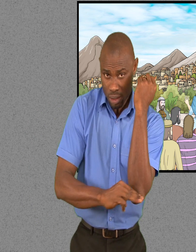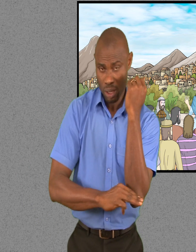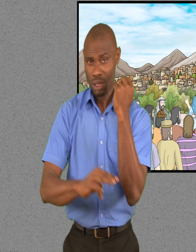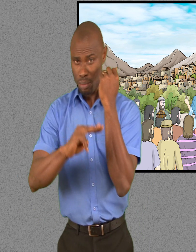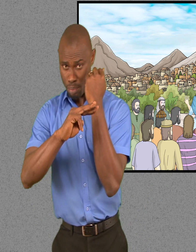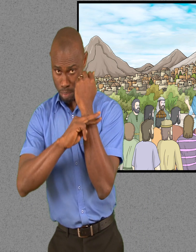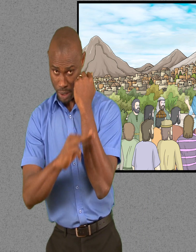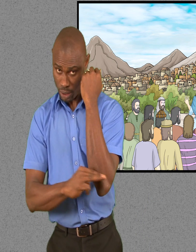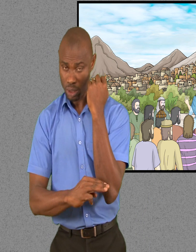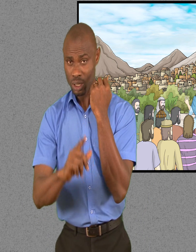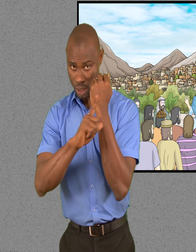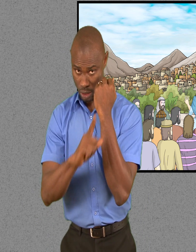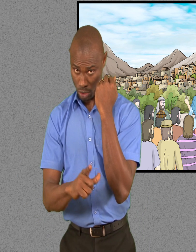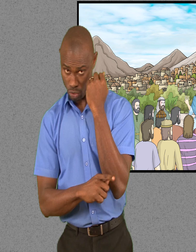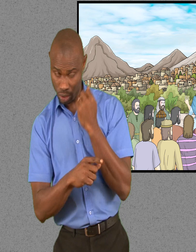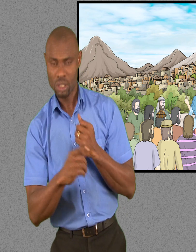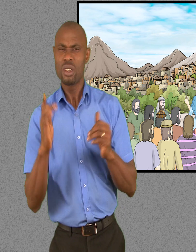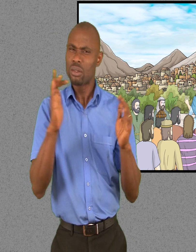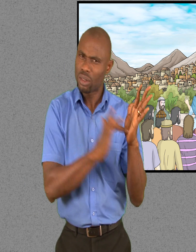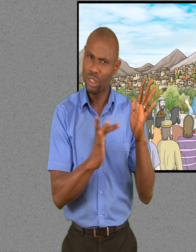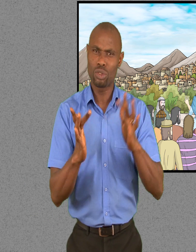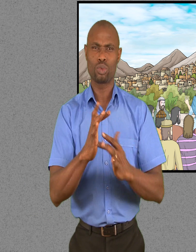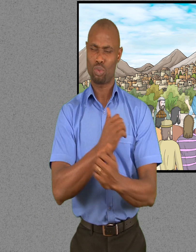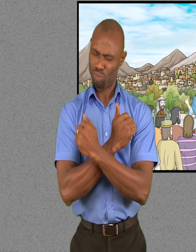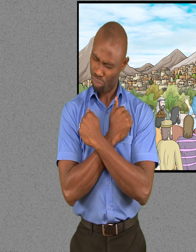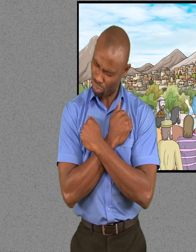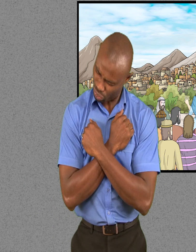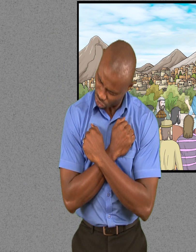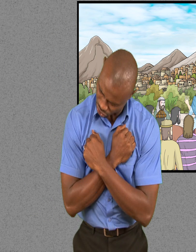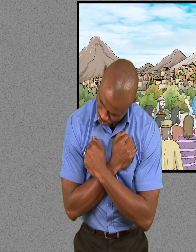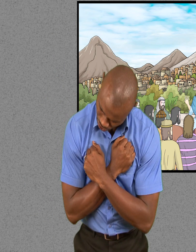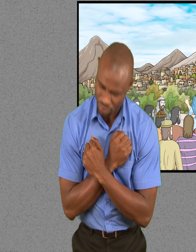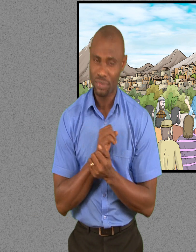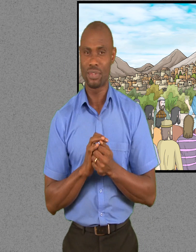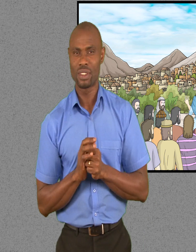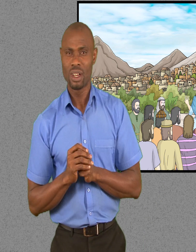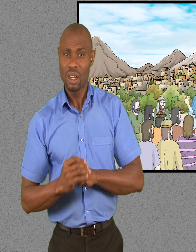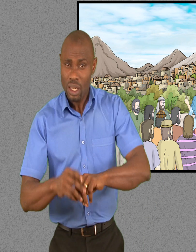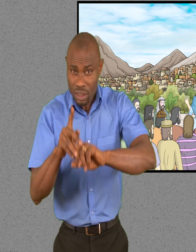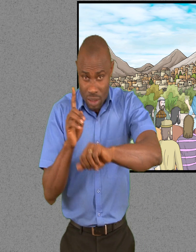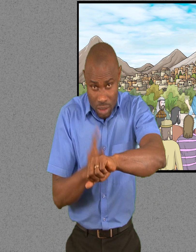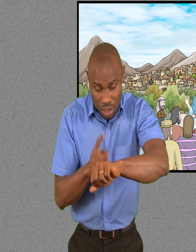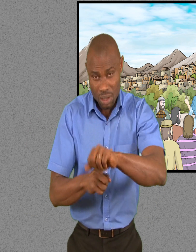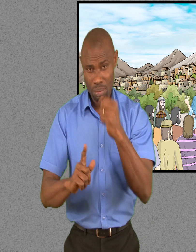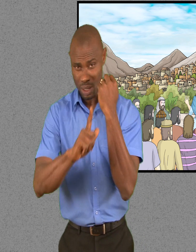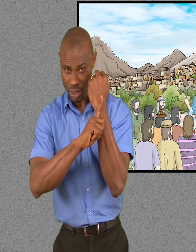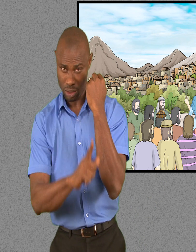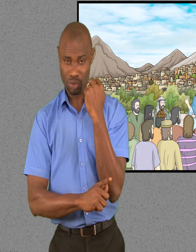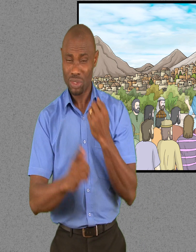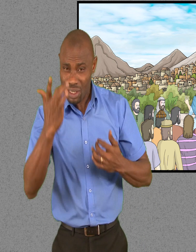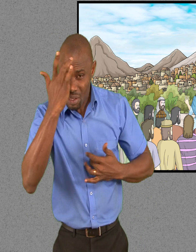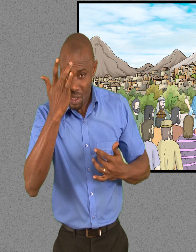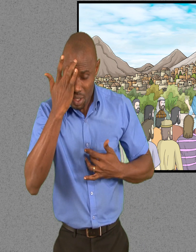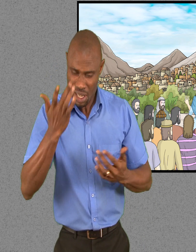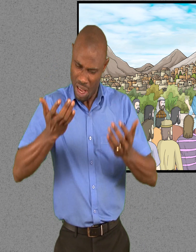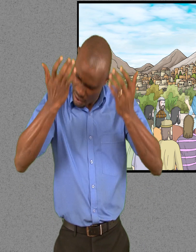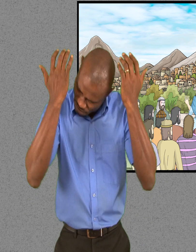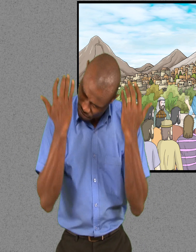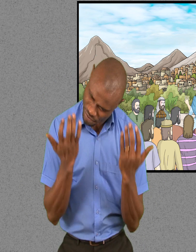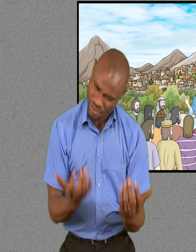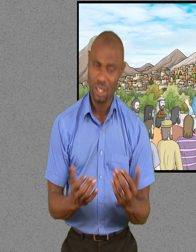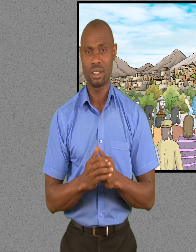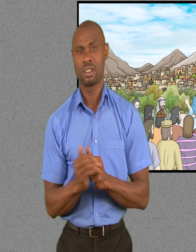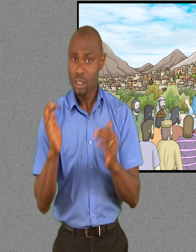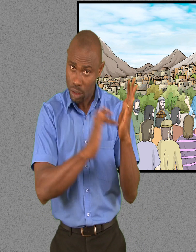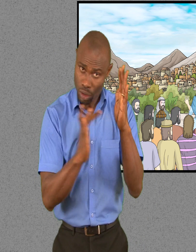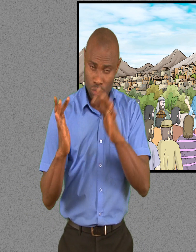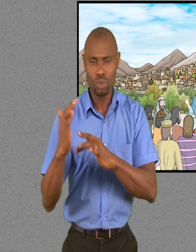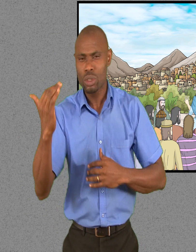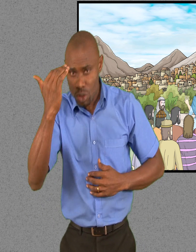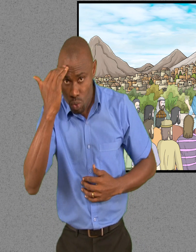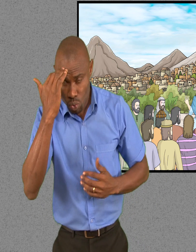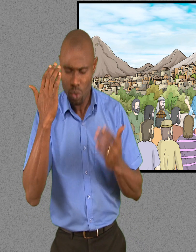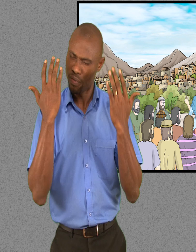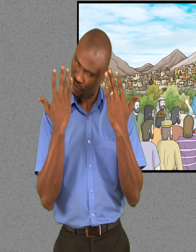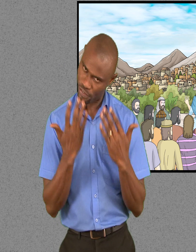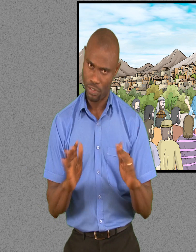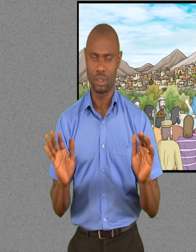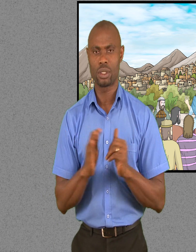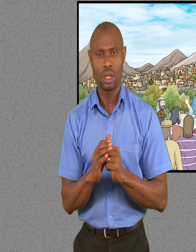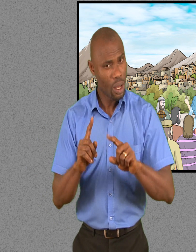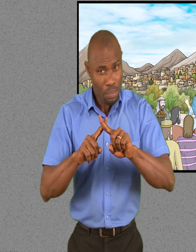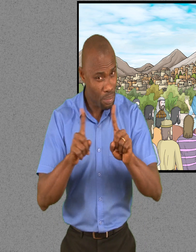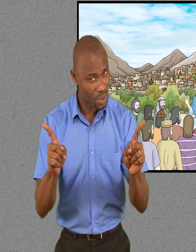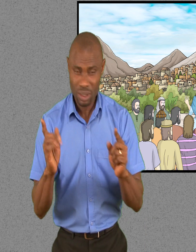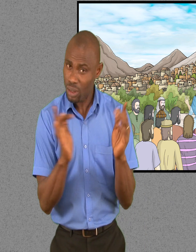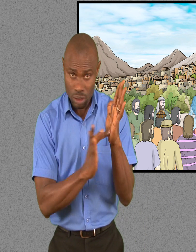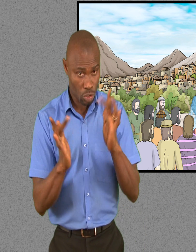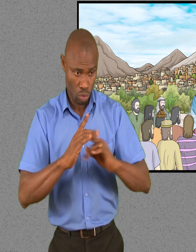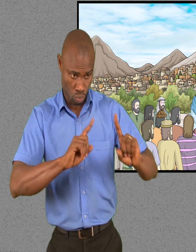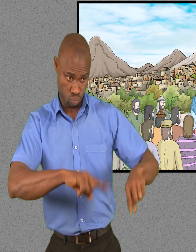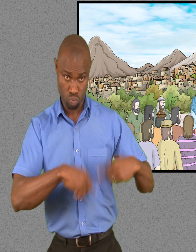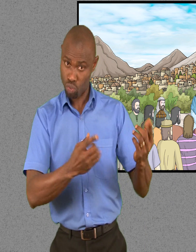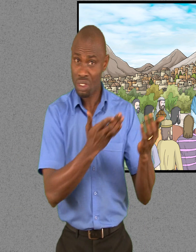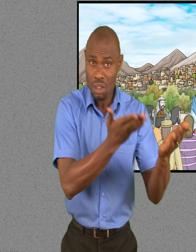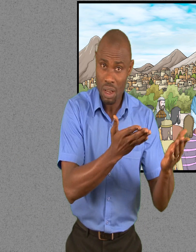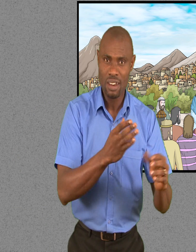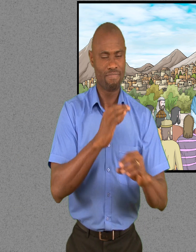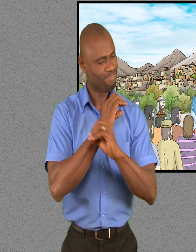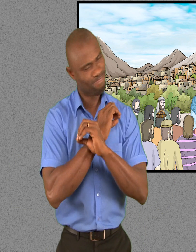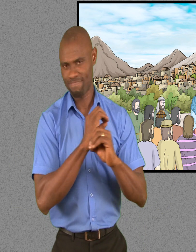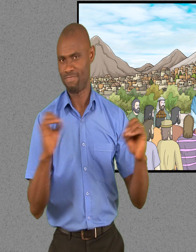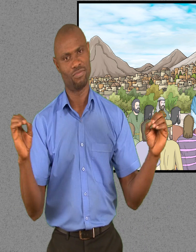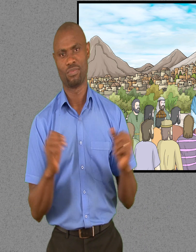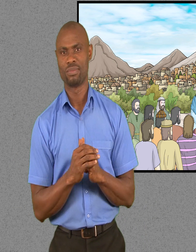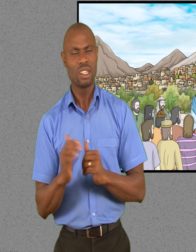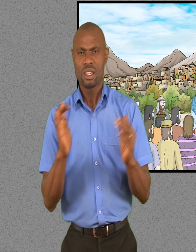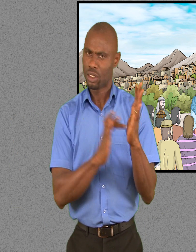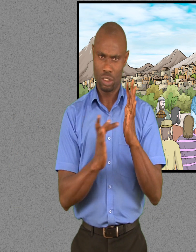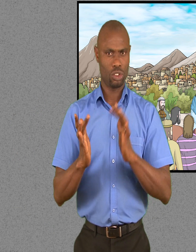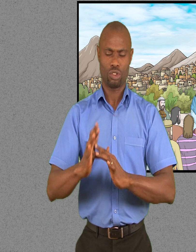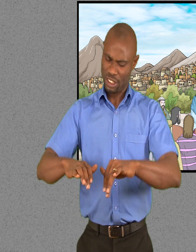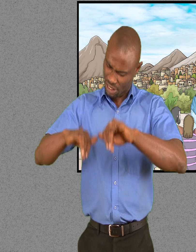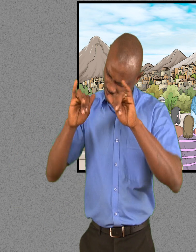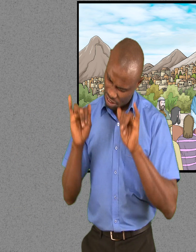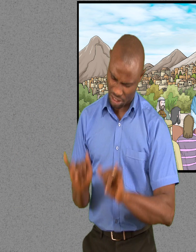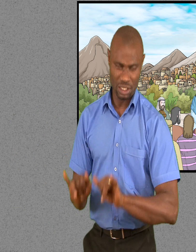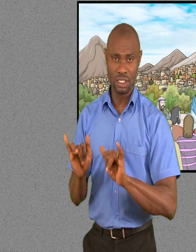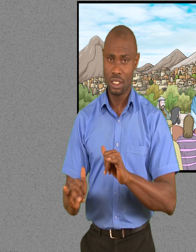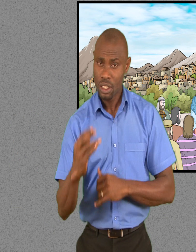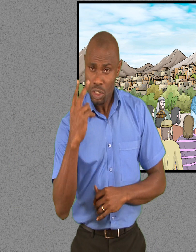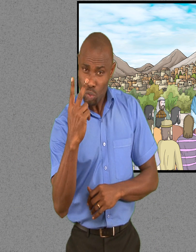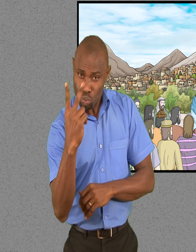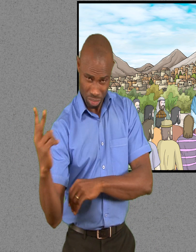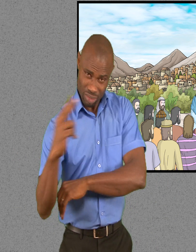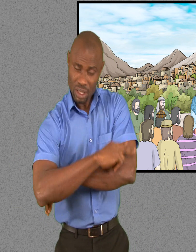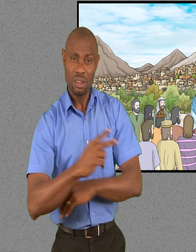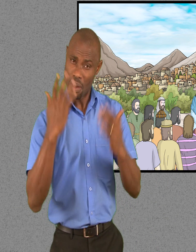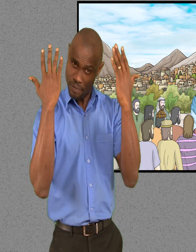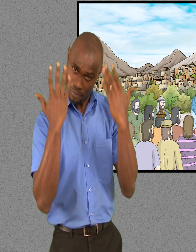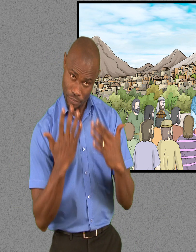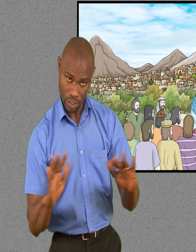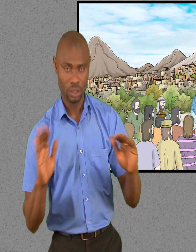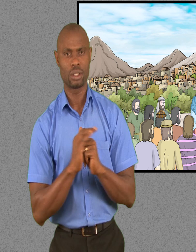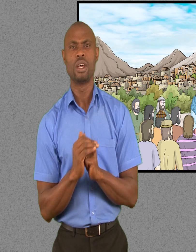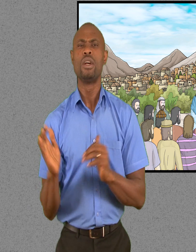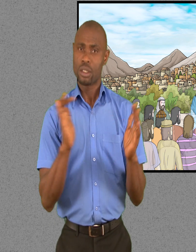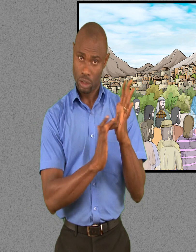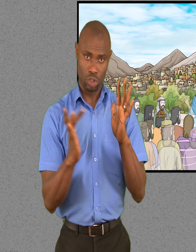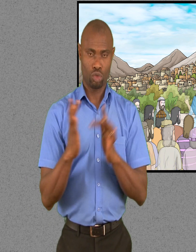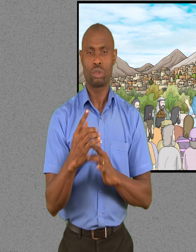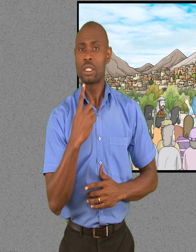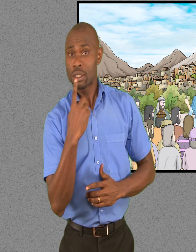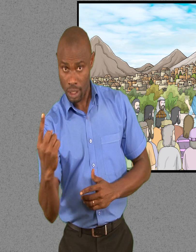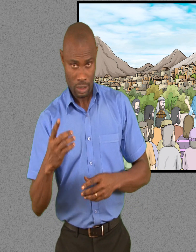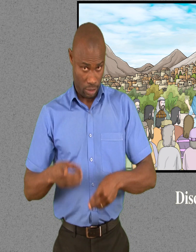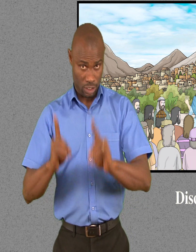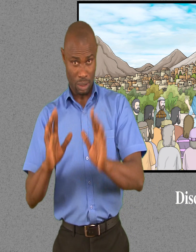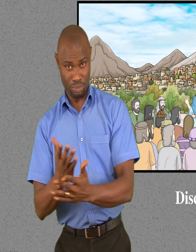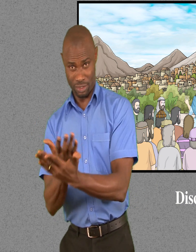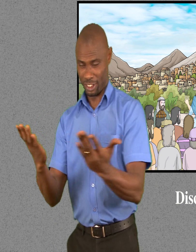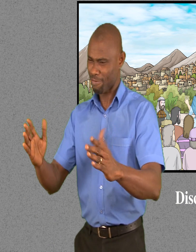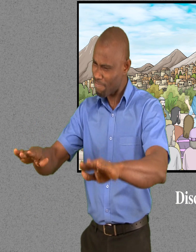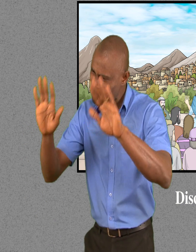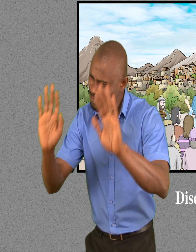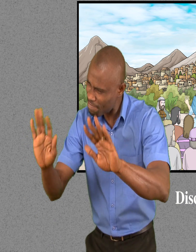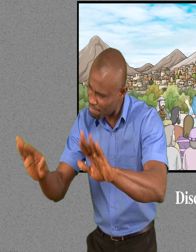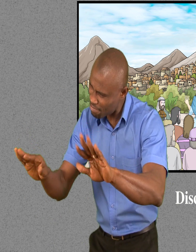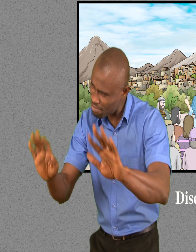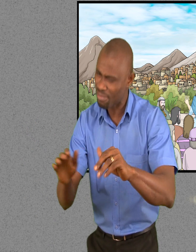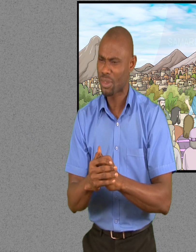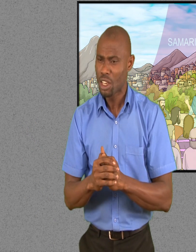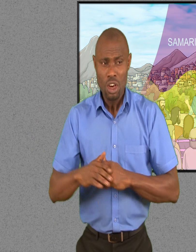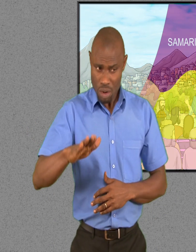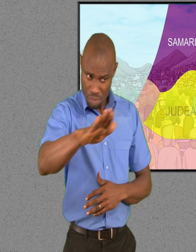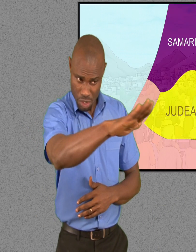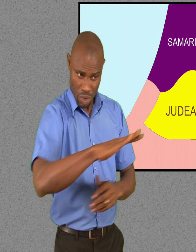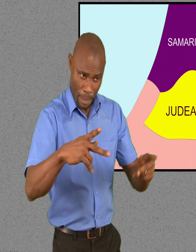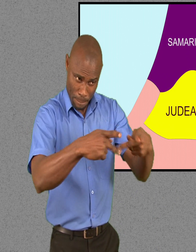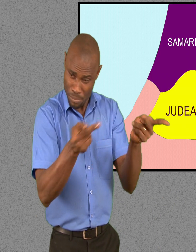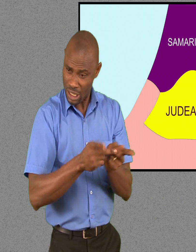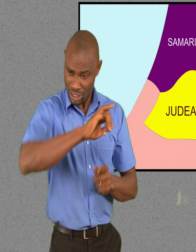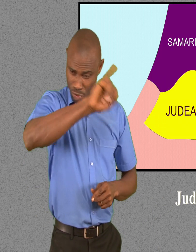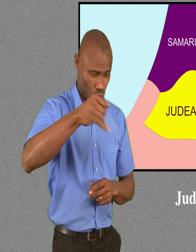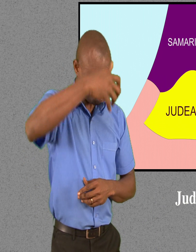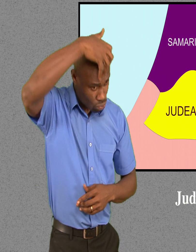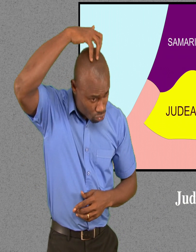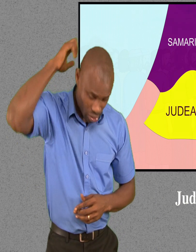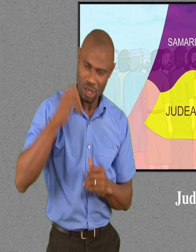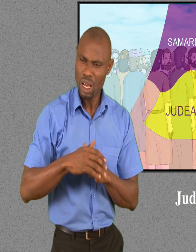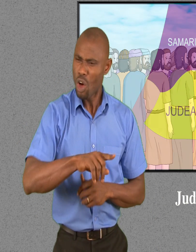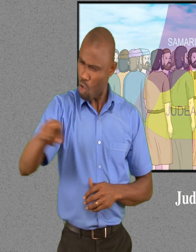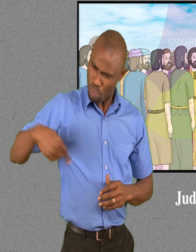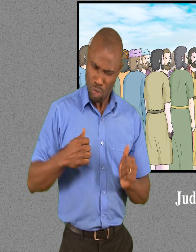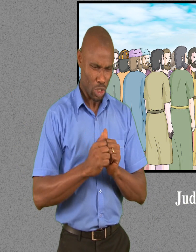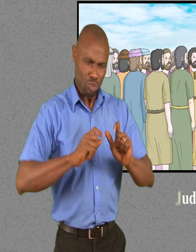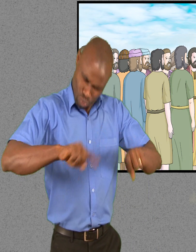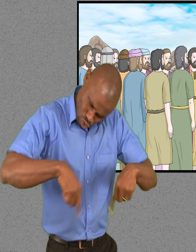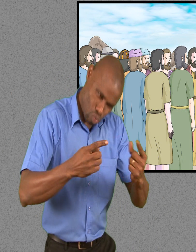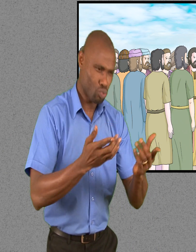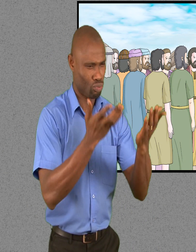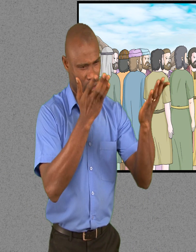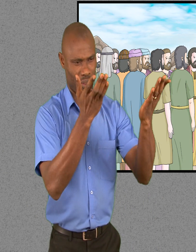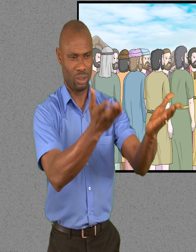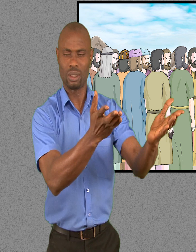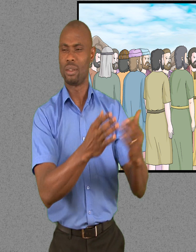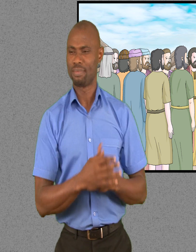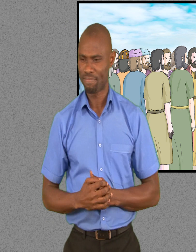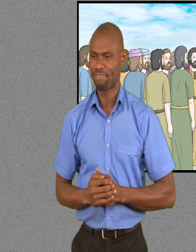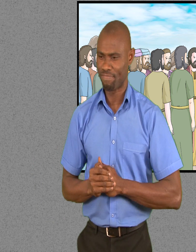So on hearing that Lazarus was sick, He stayed where He was for two days, and then He said to the disciples, “Let us go back to Judea.”